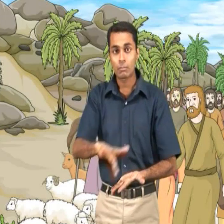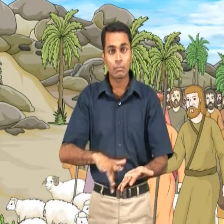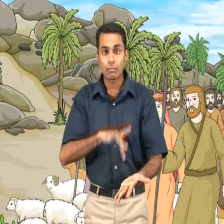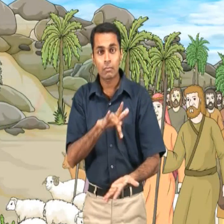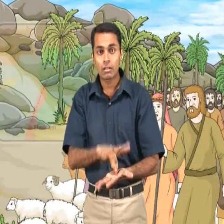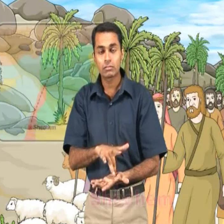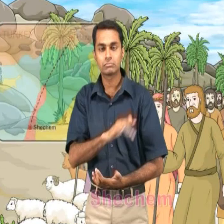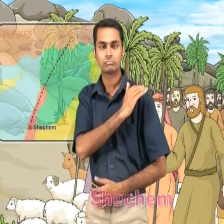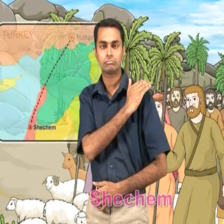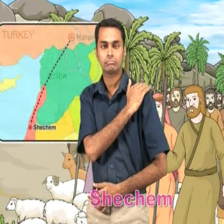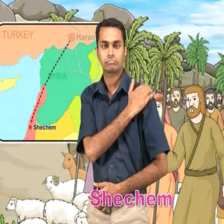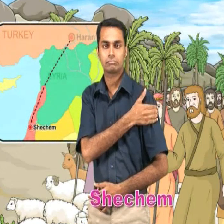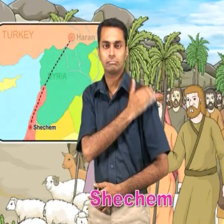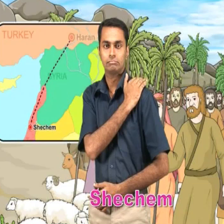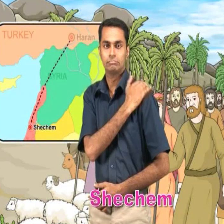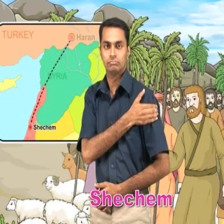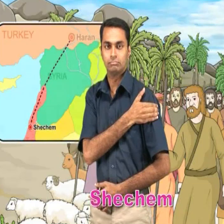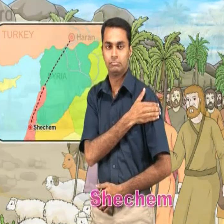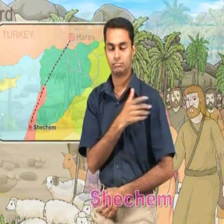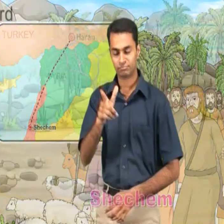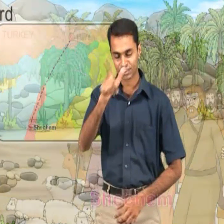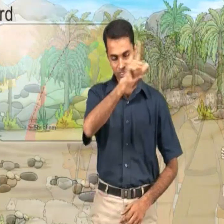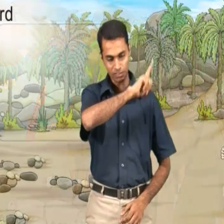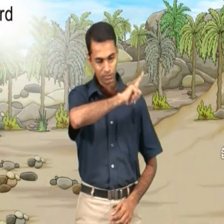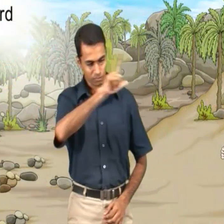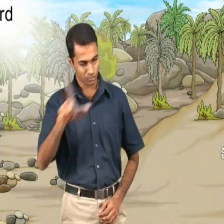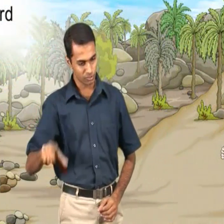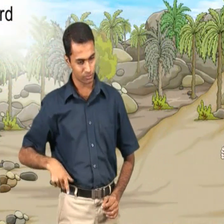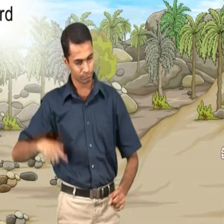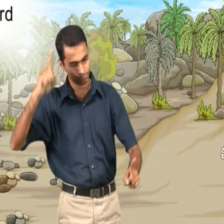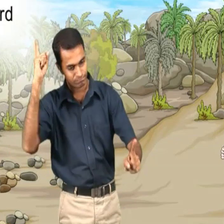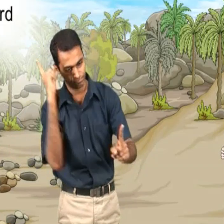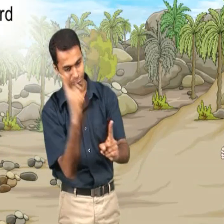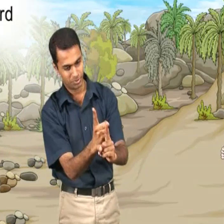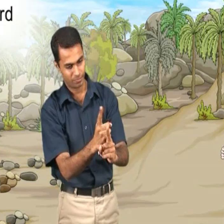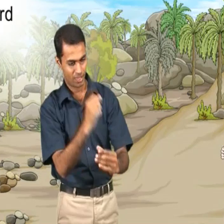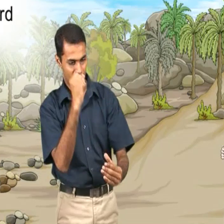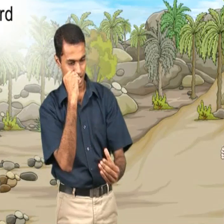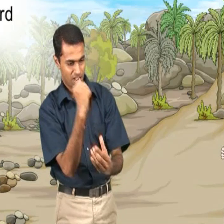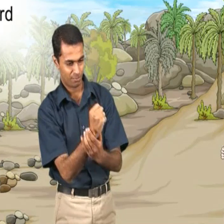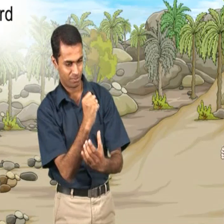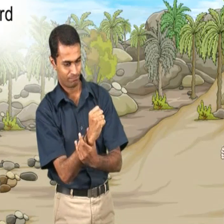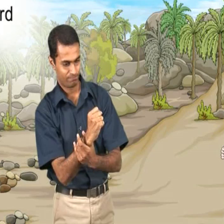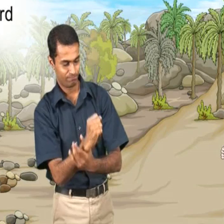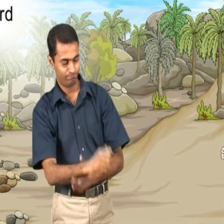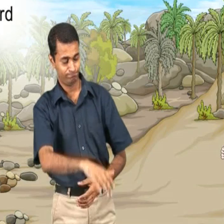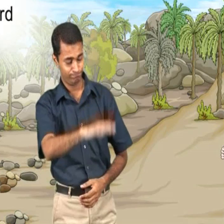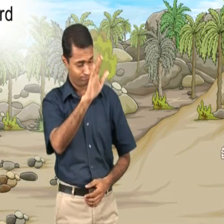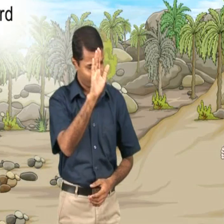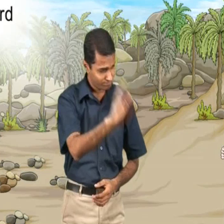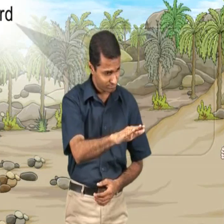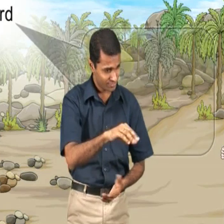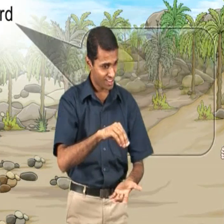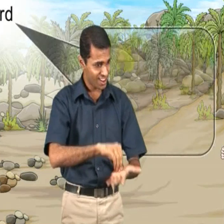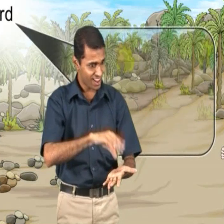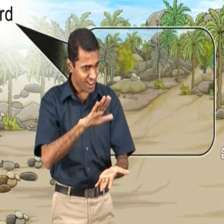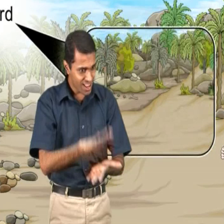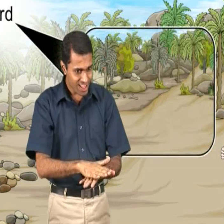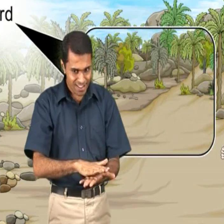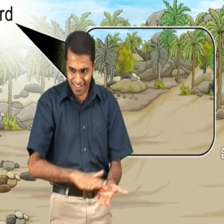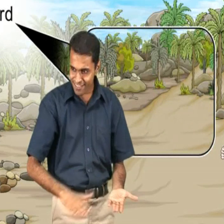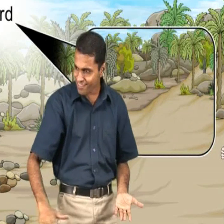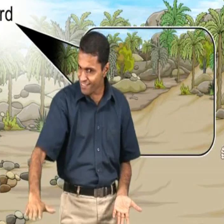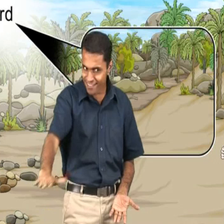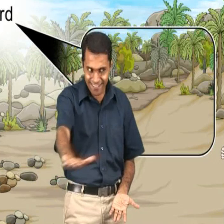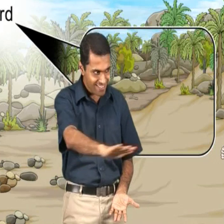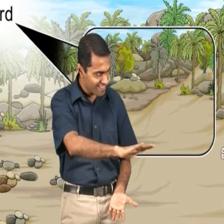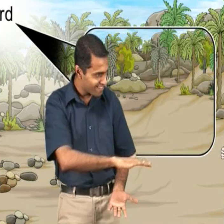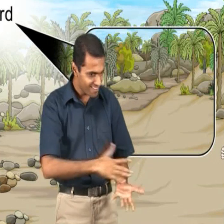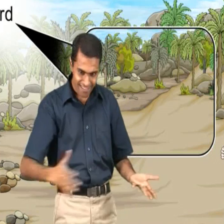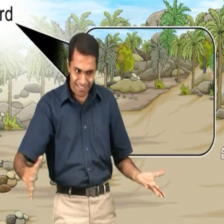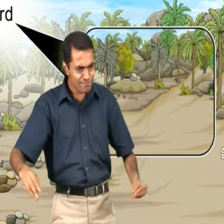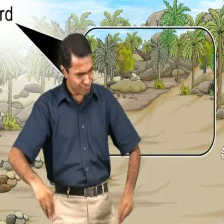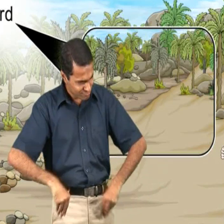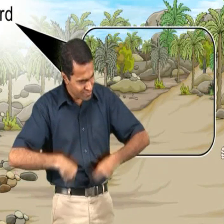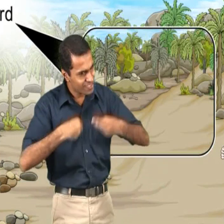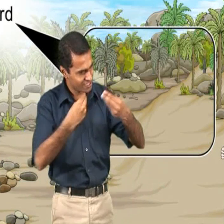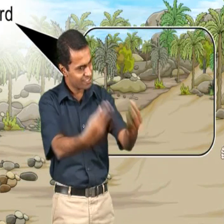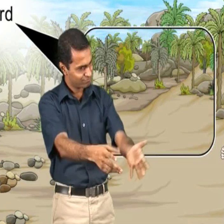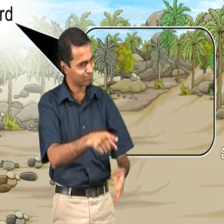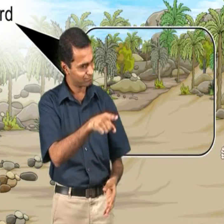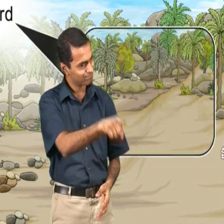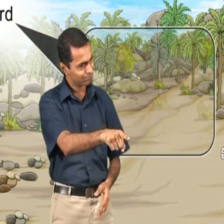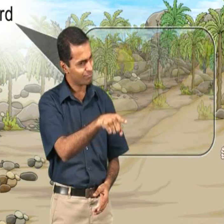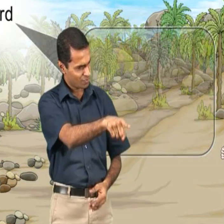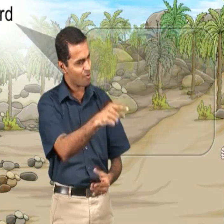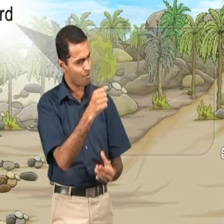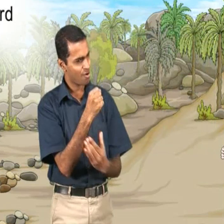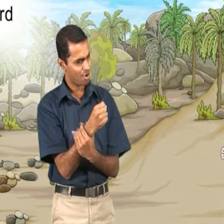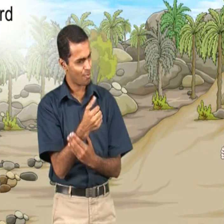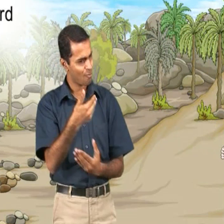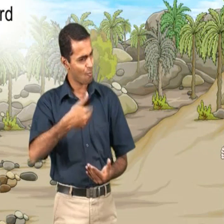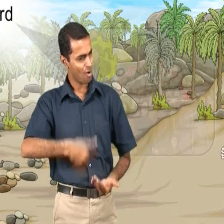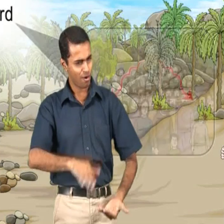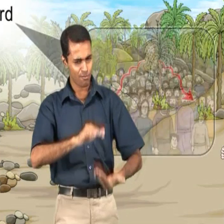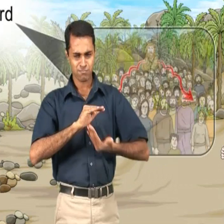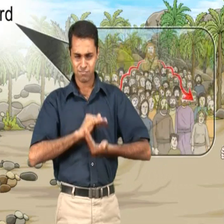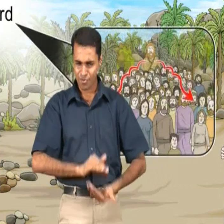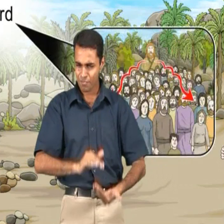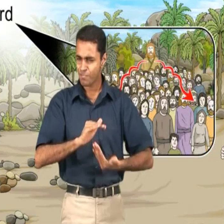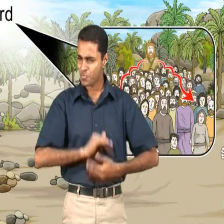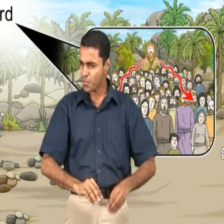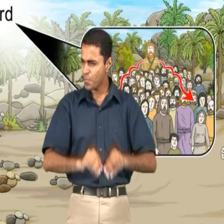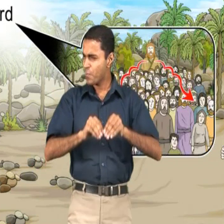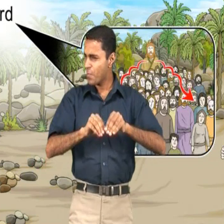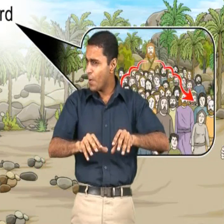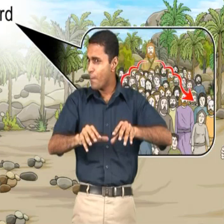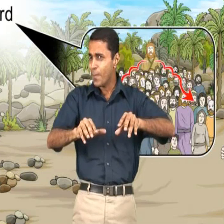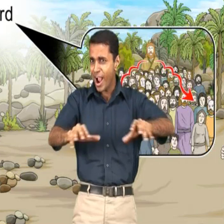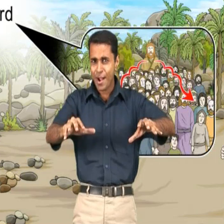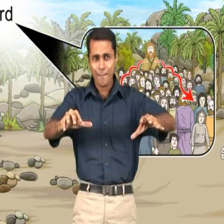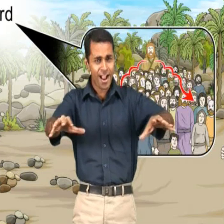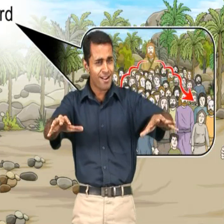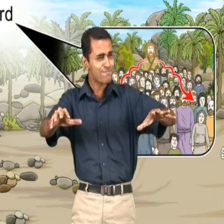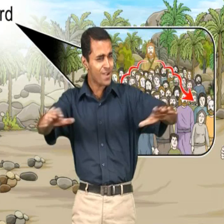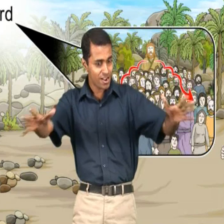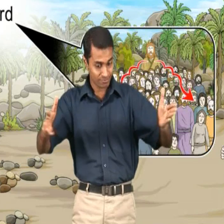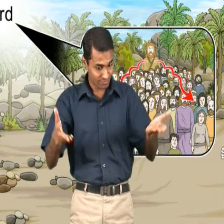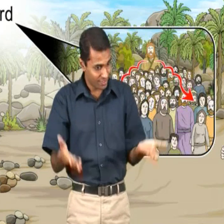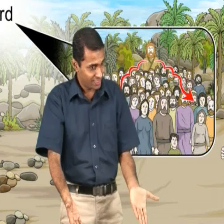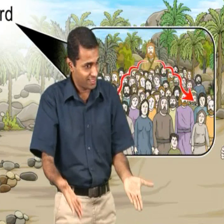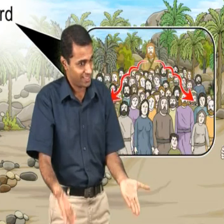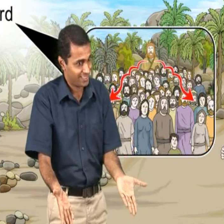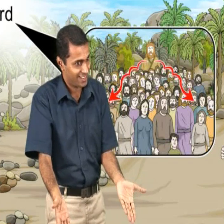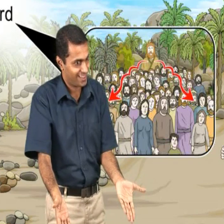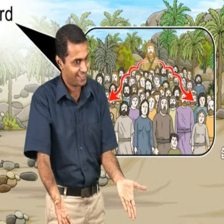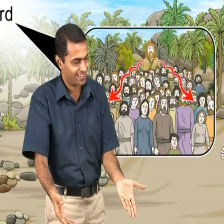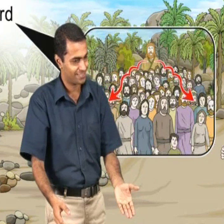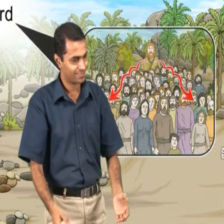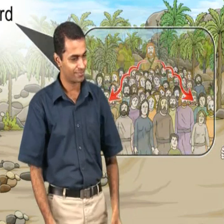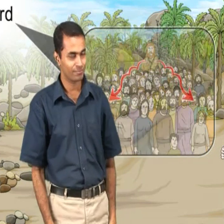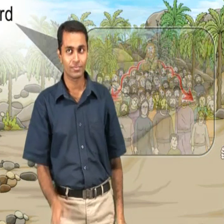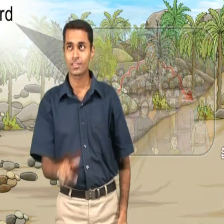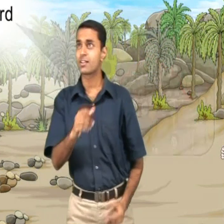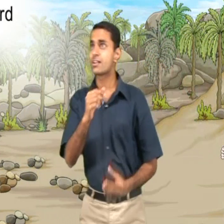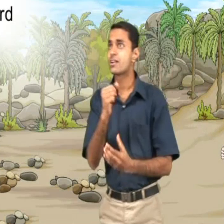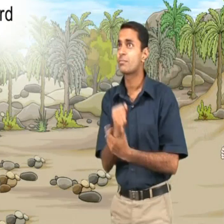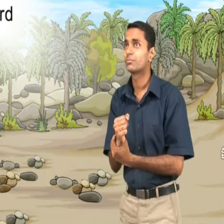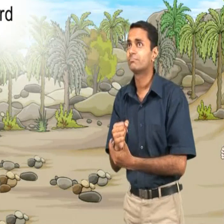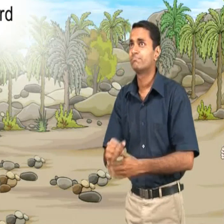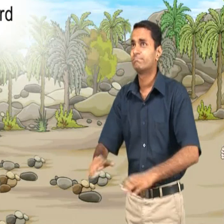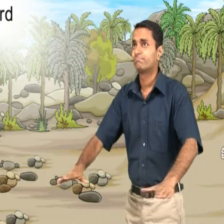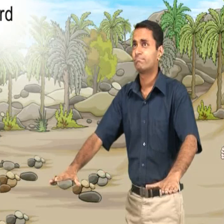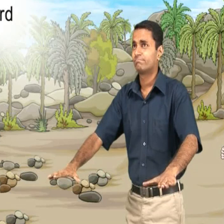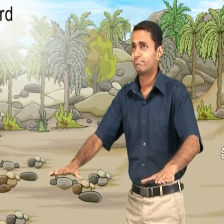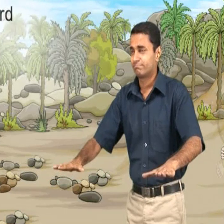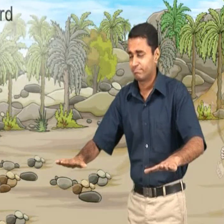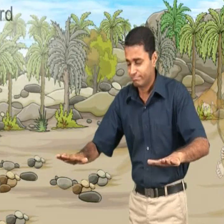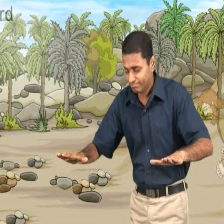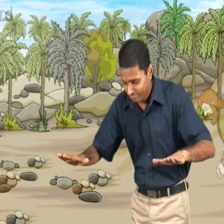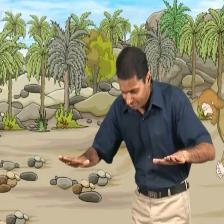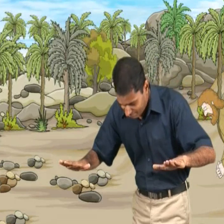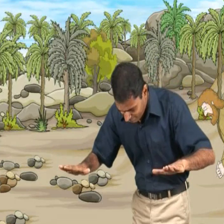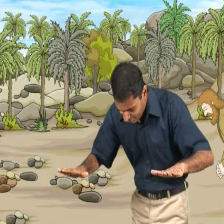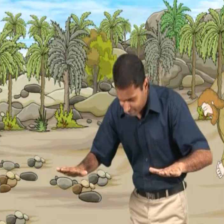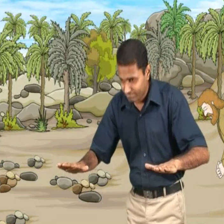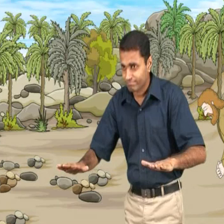Then the LORD appeared to Abram and said, “I will give this land to your offspring.”